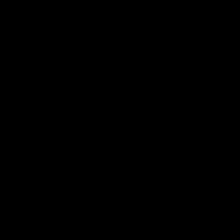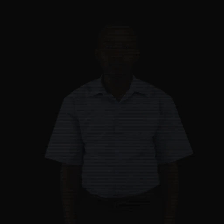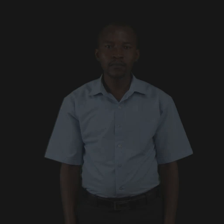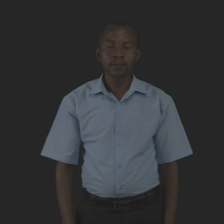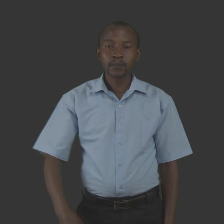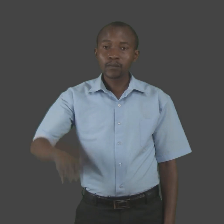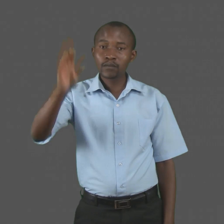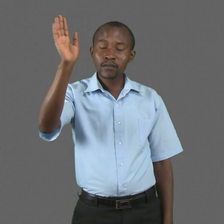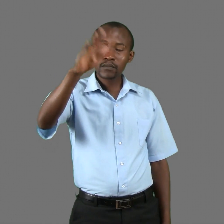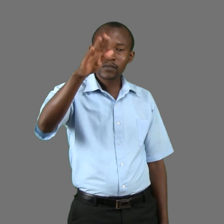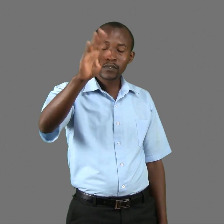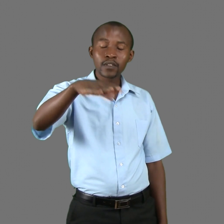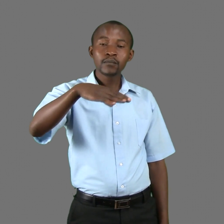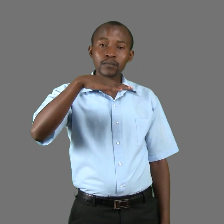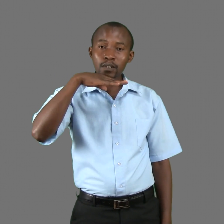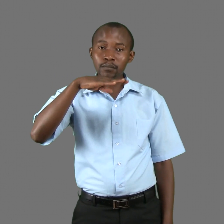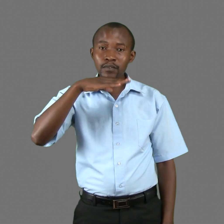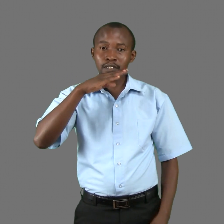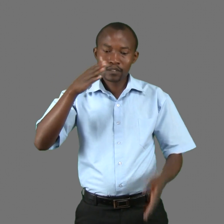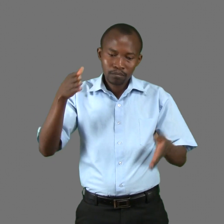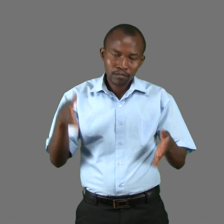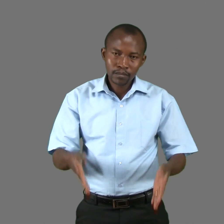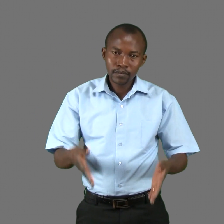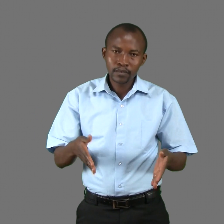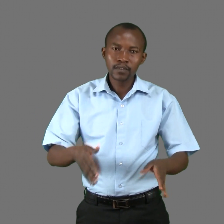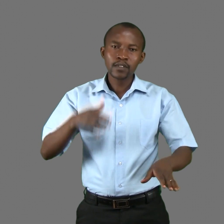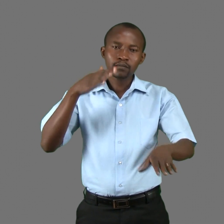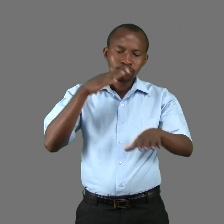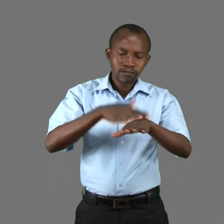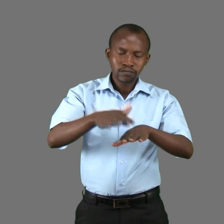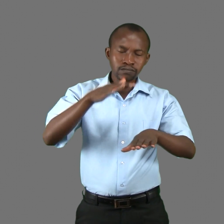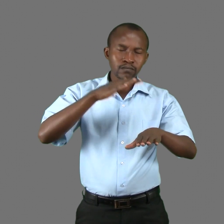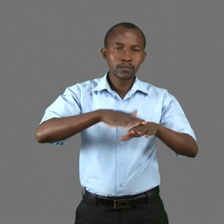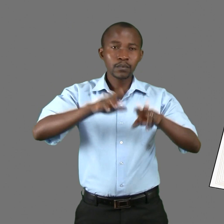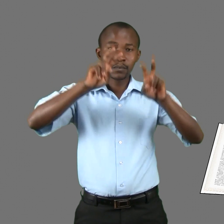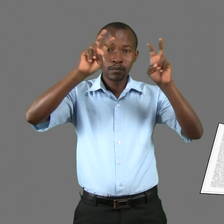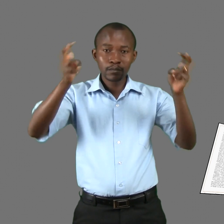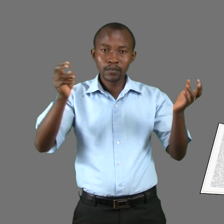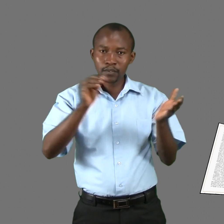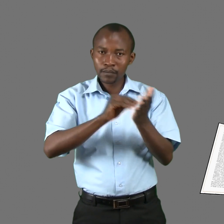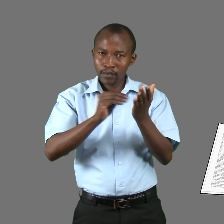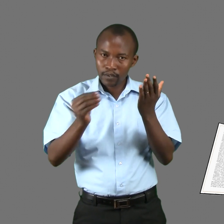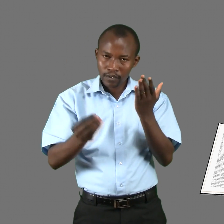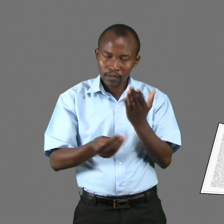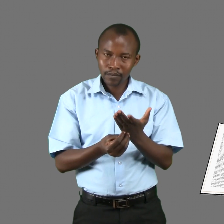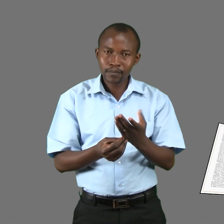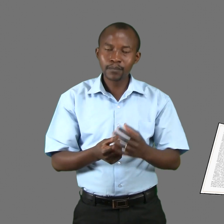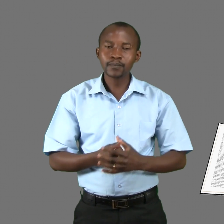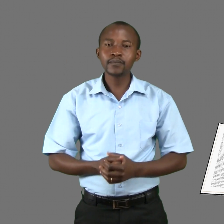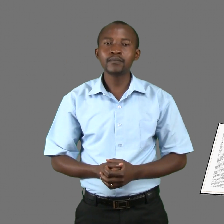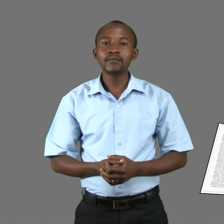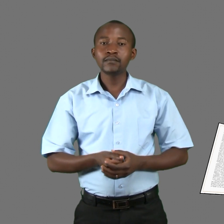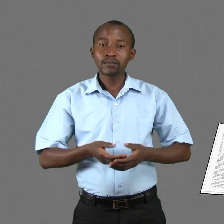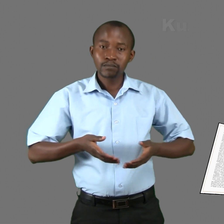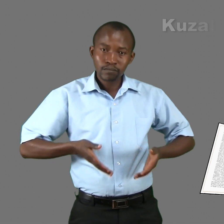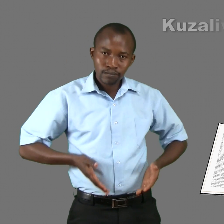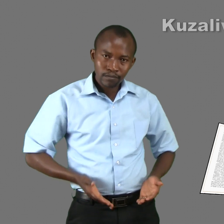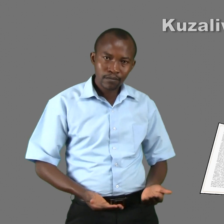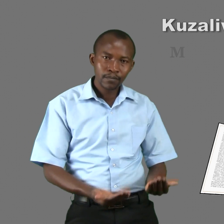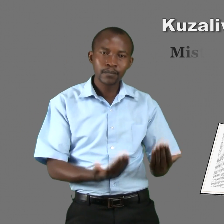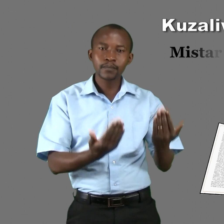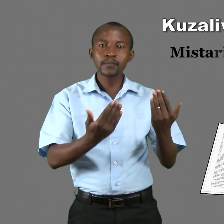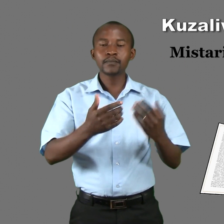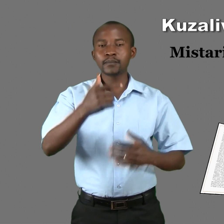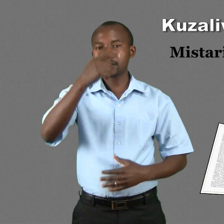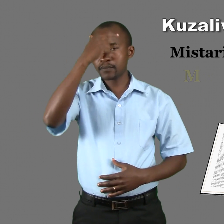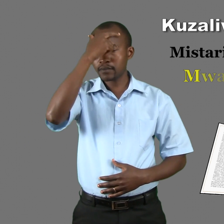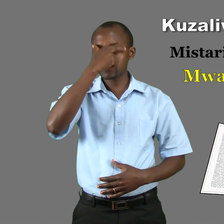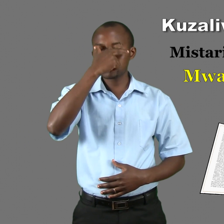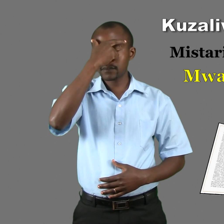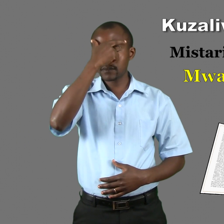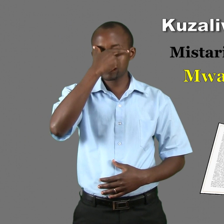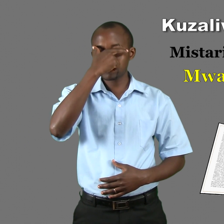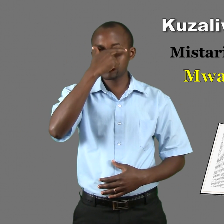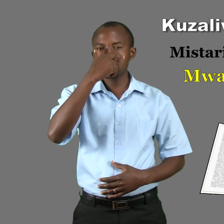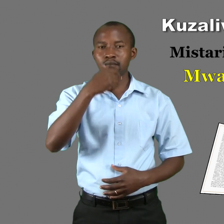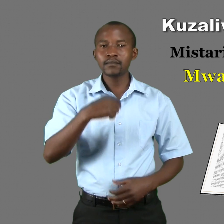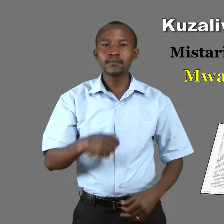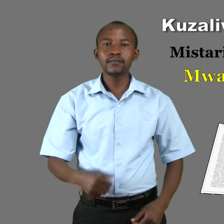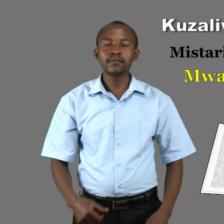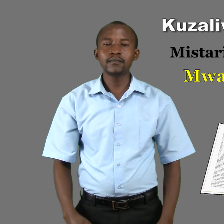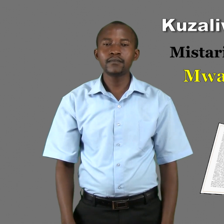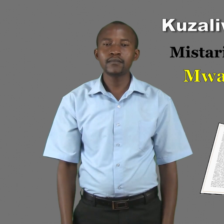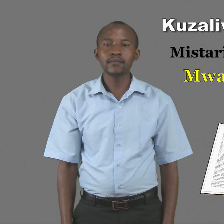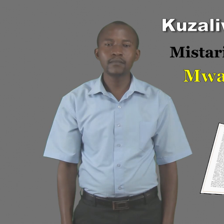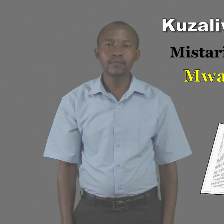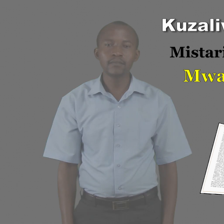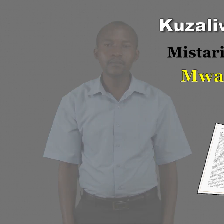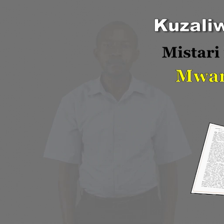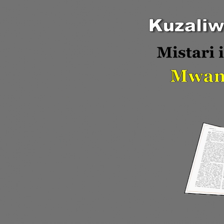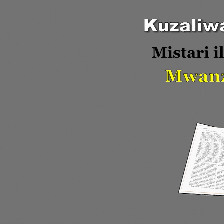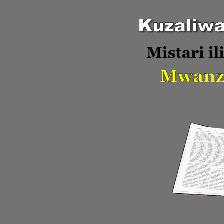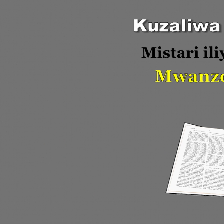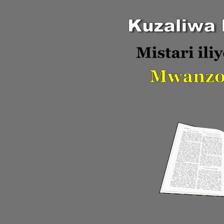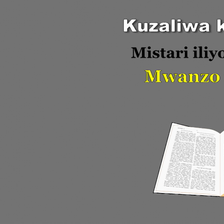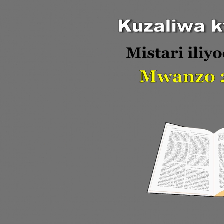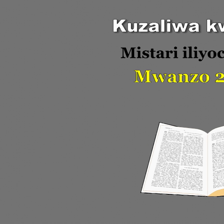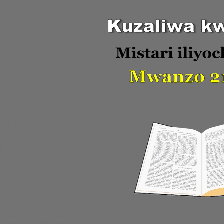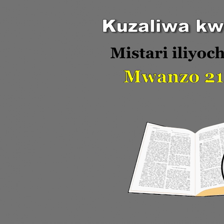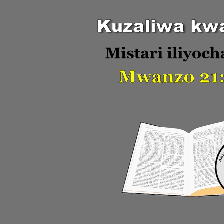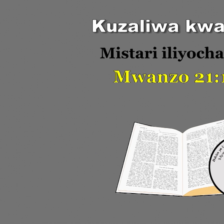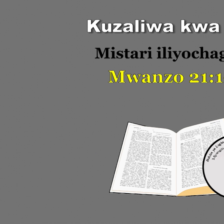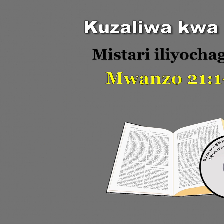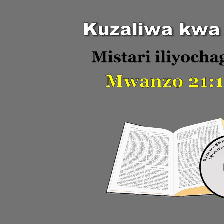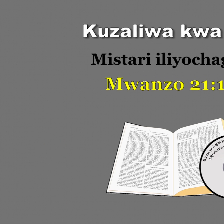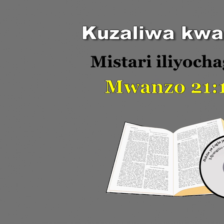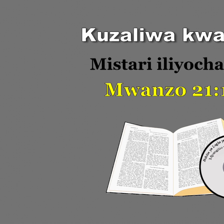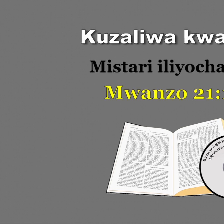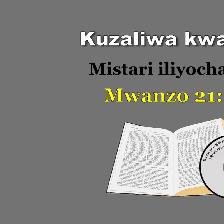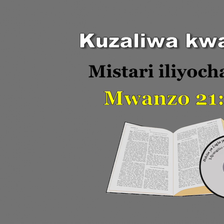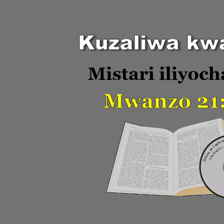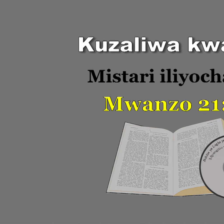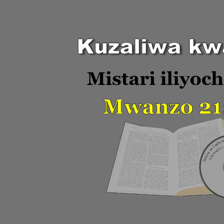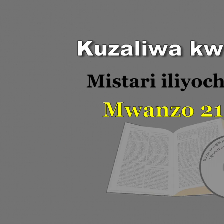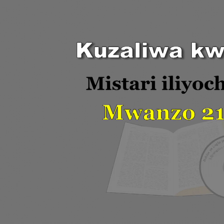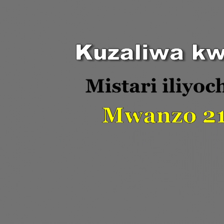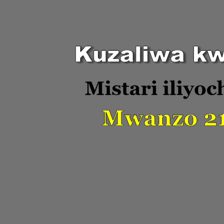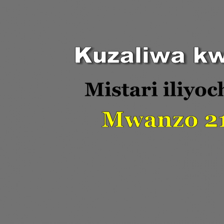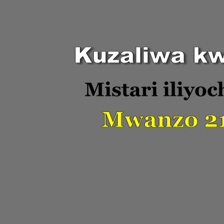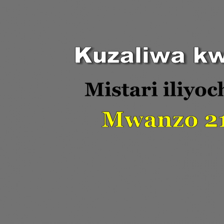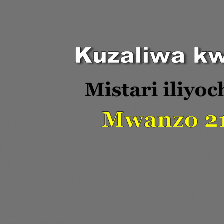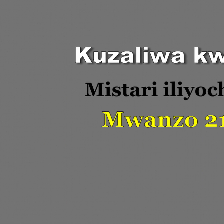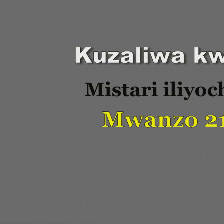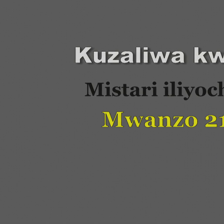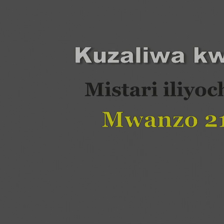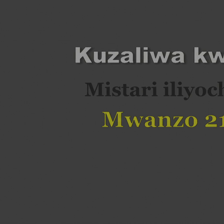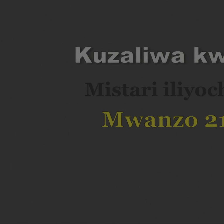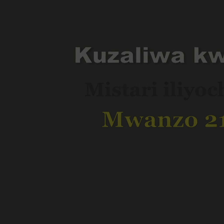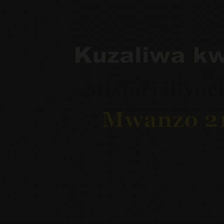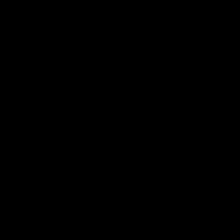Isaac's birth